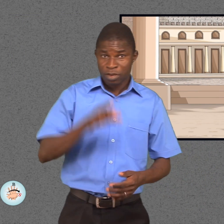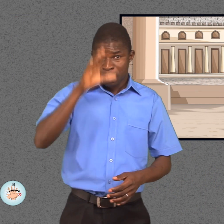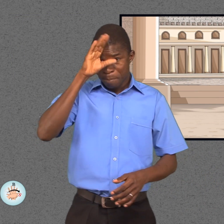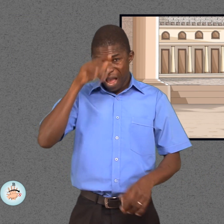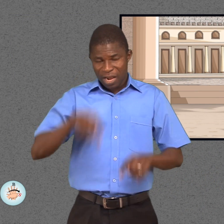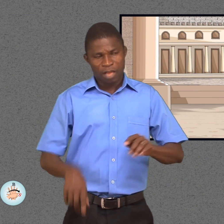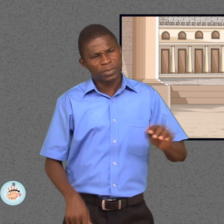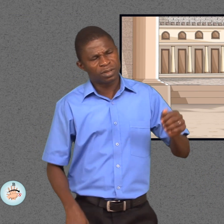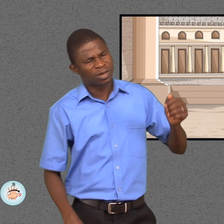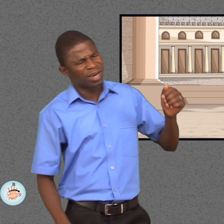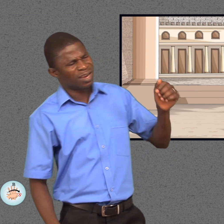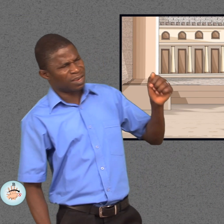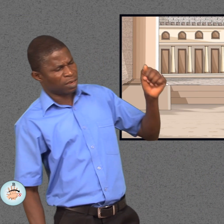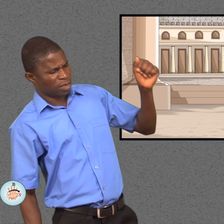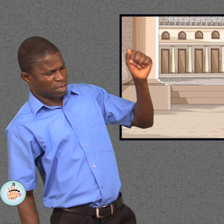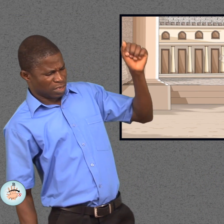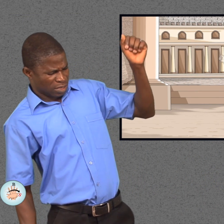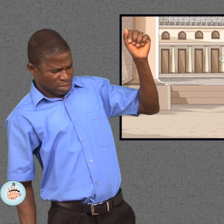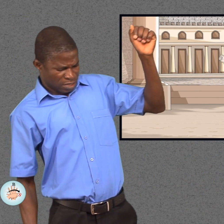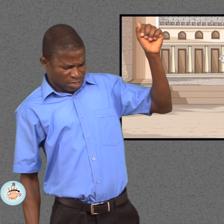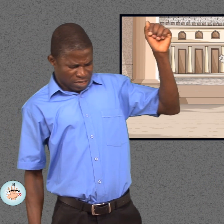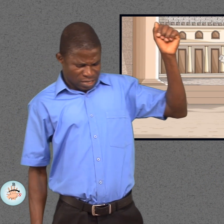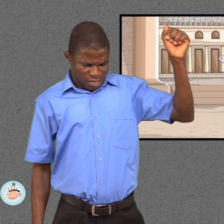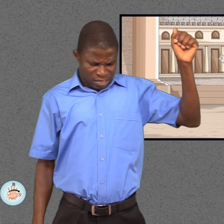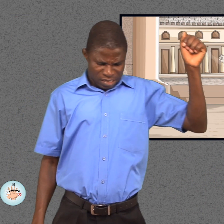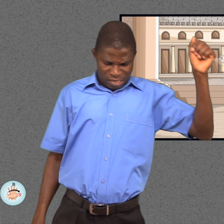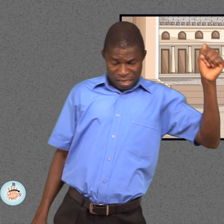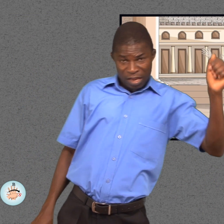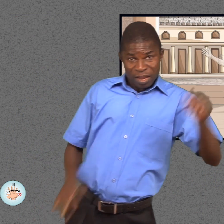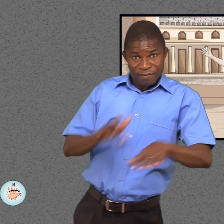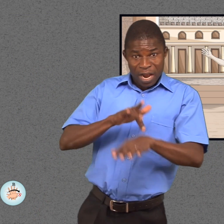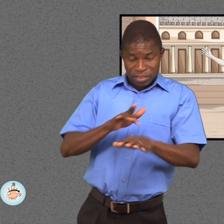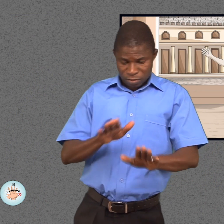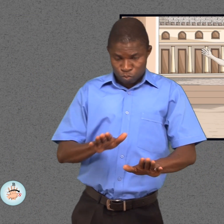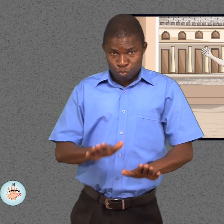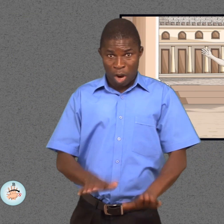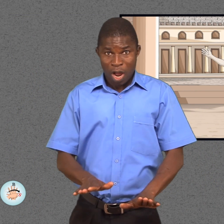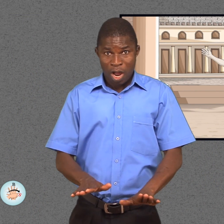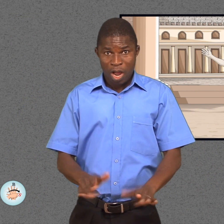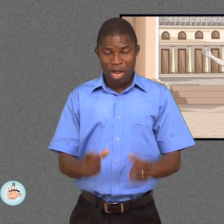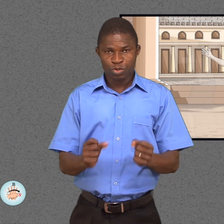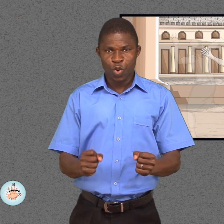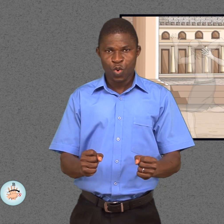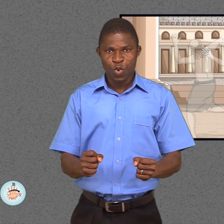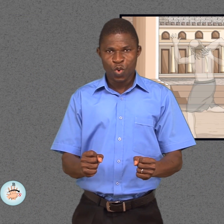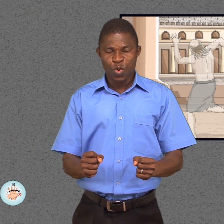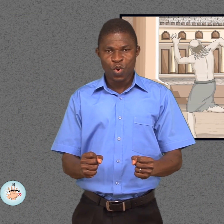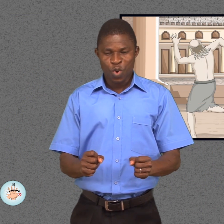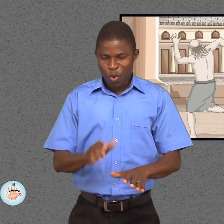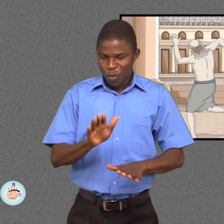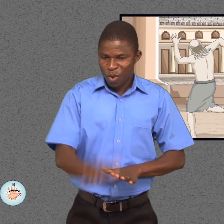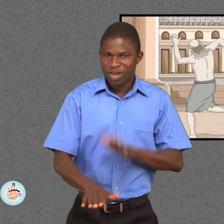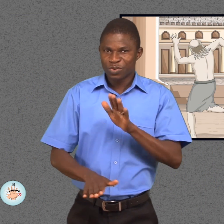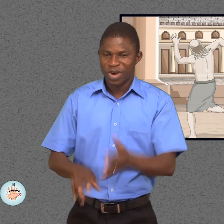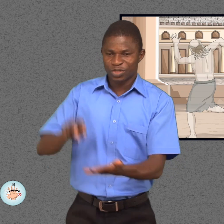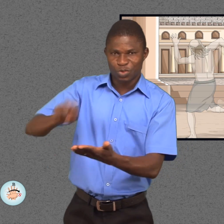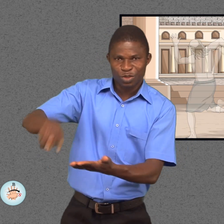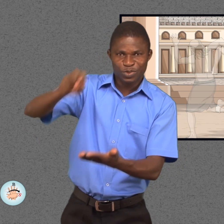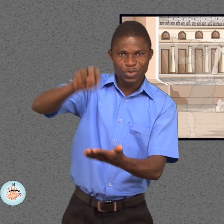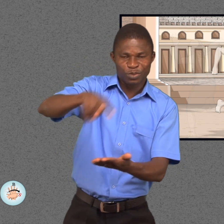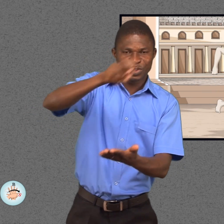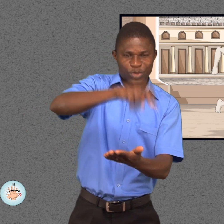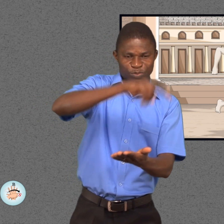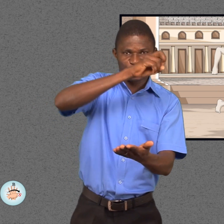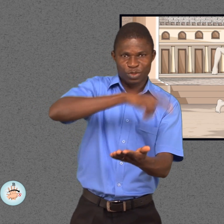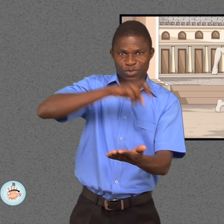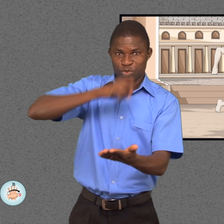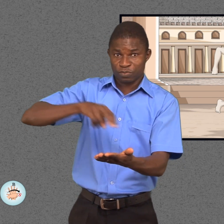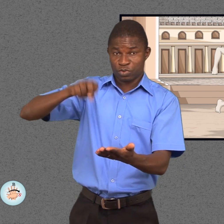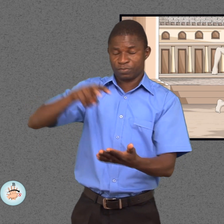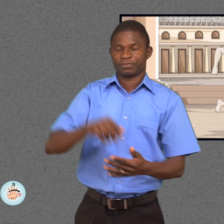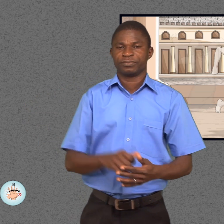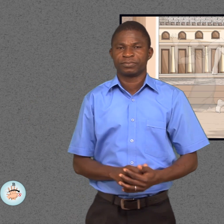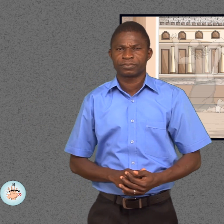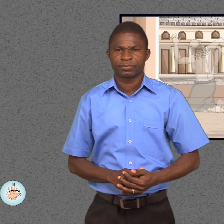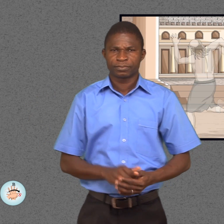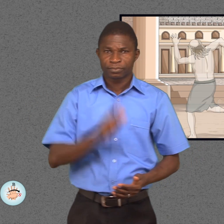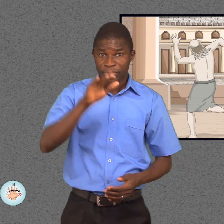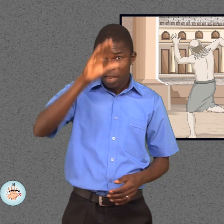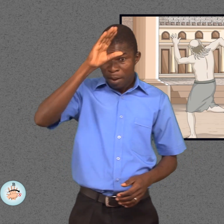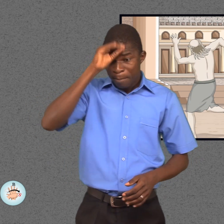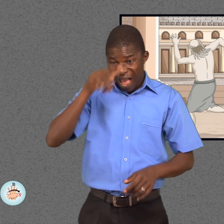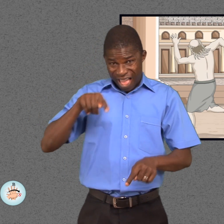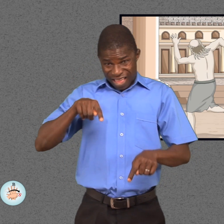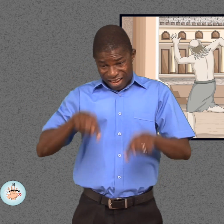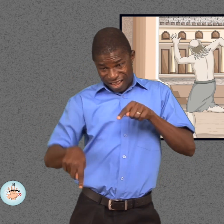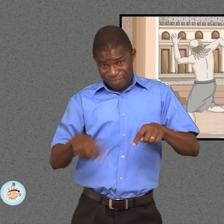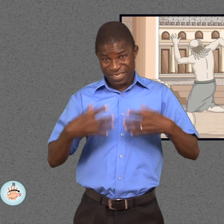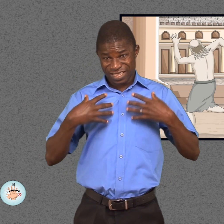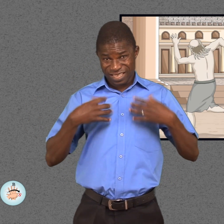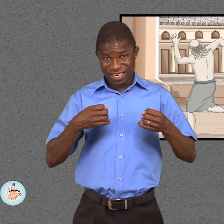He sprang to his feet and began to walk.